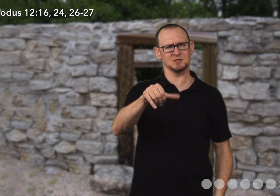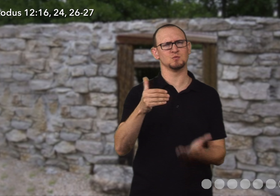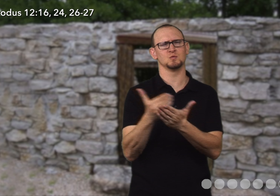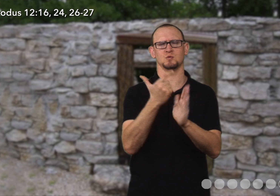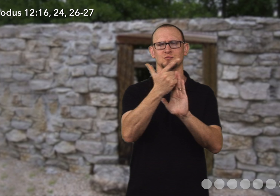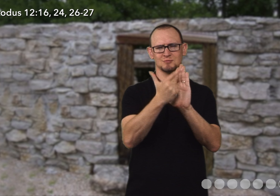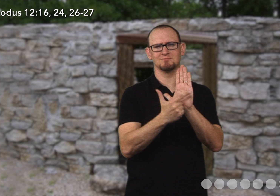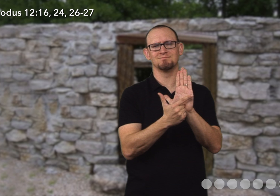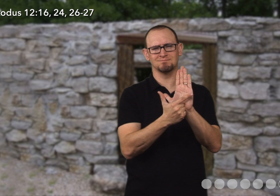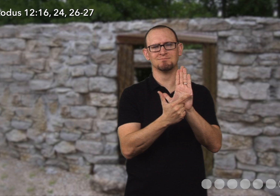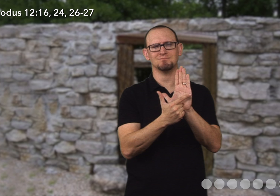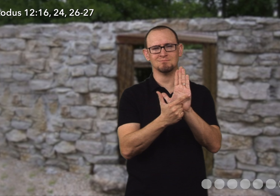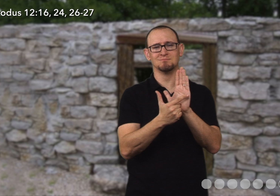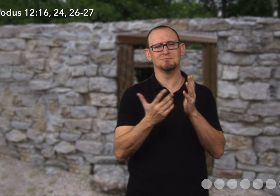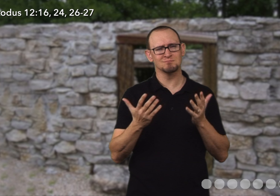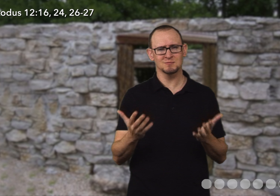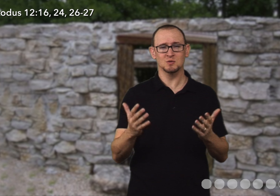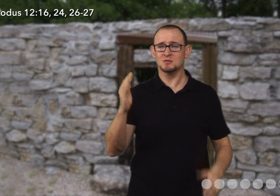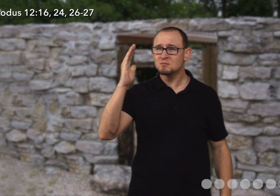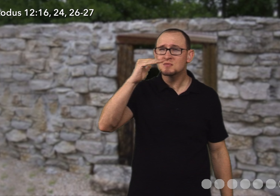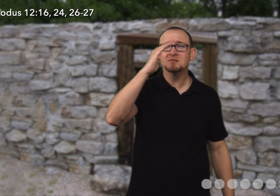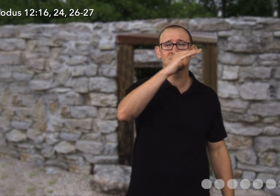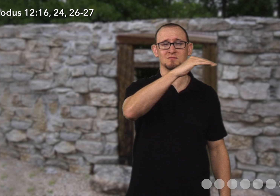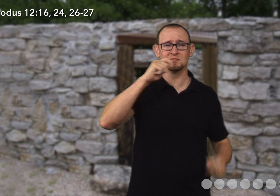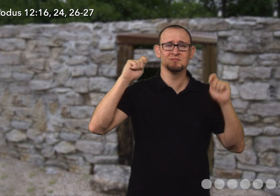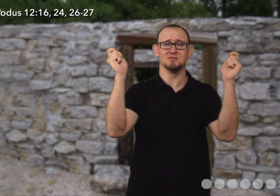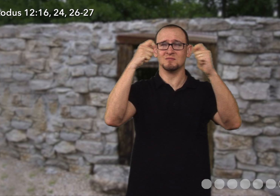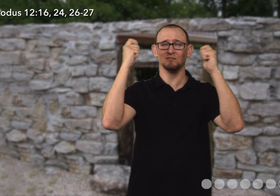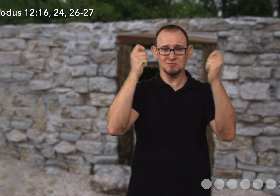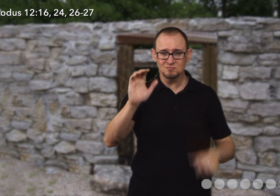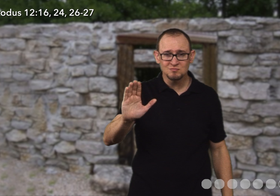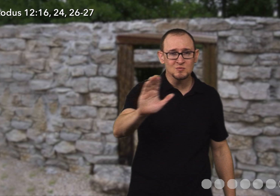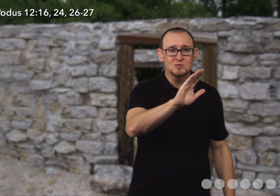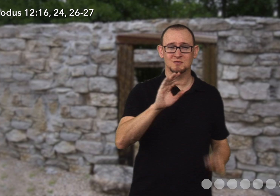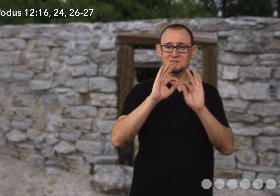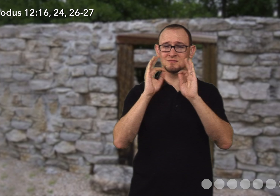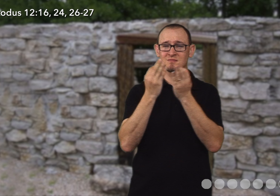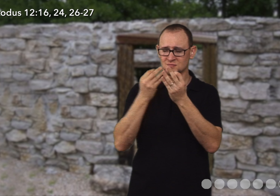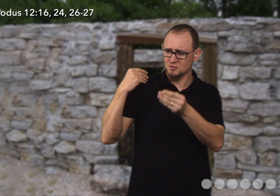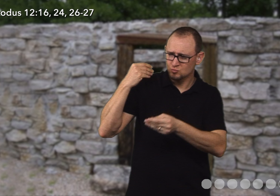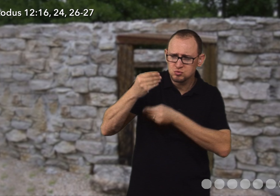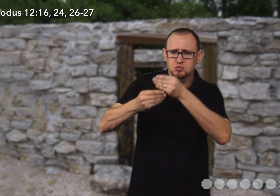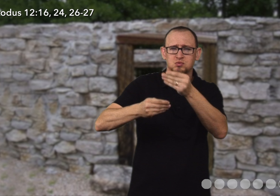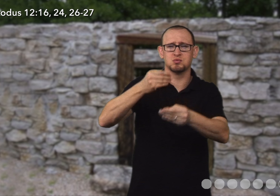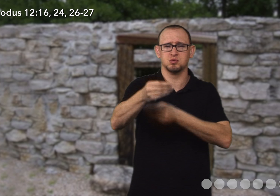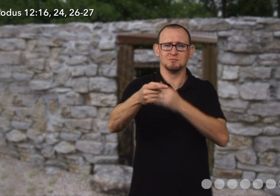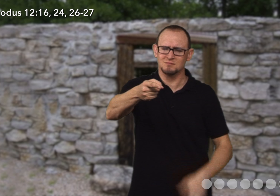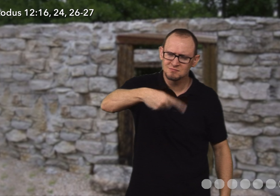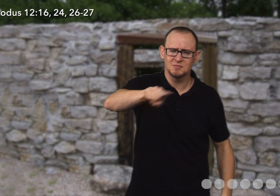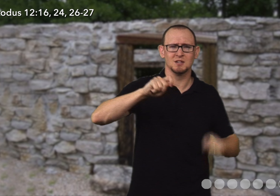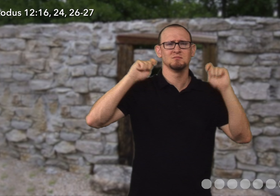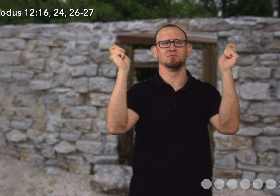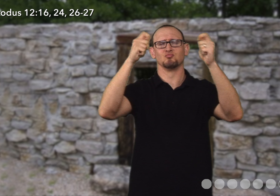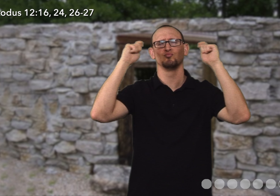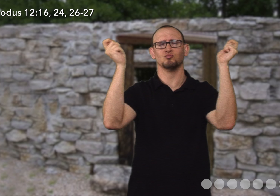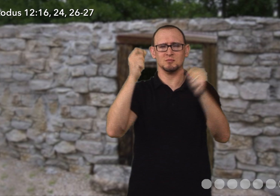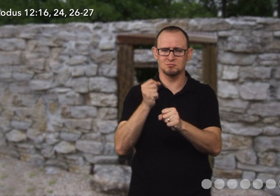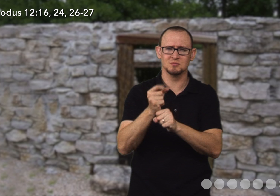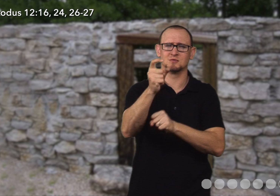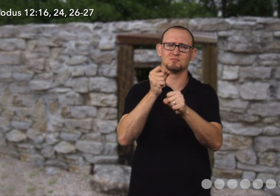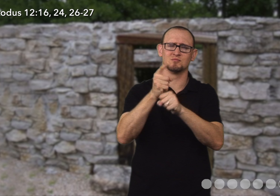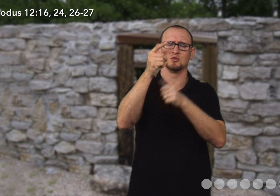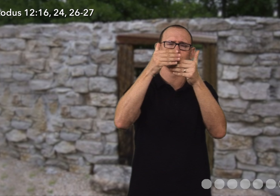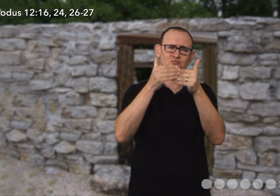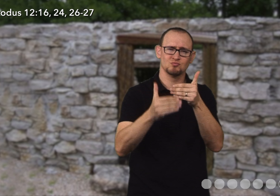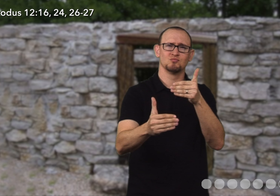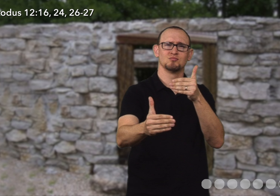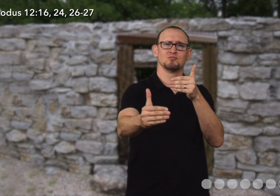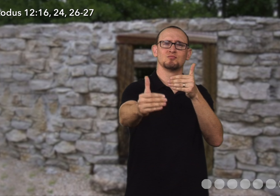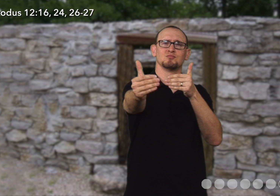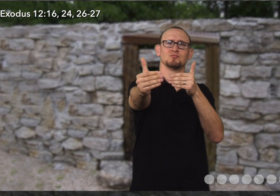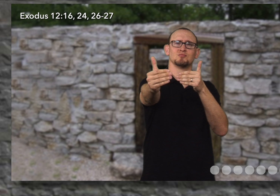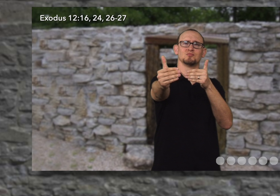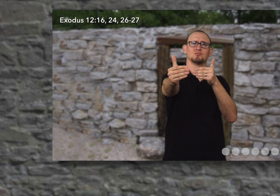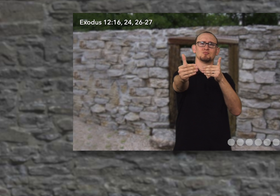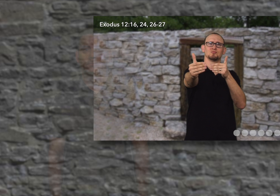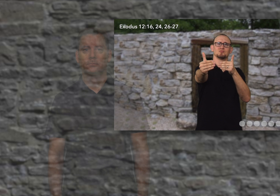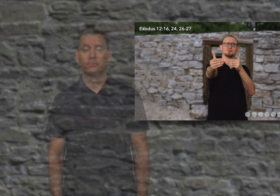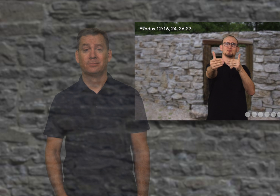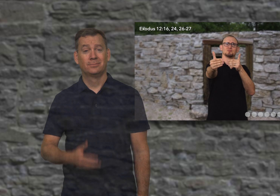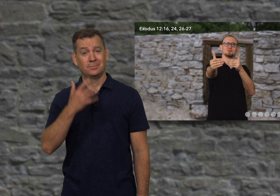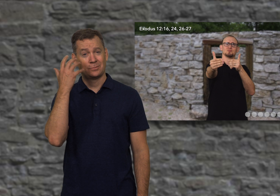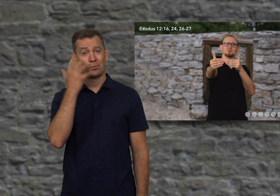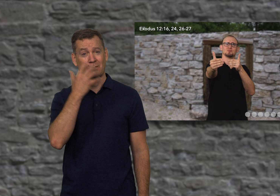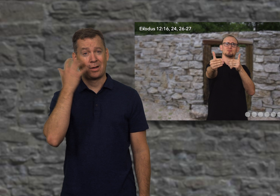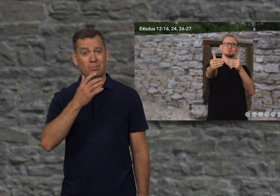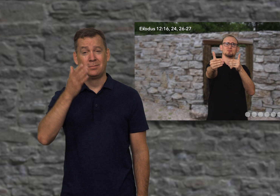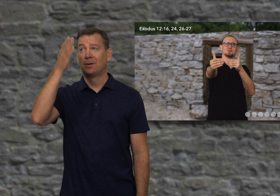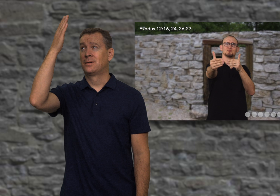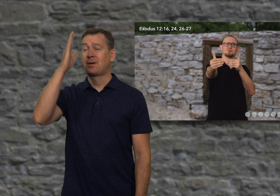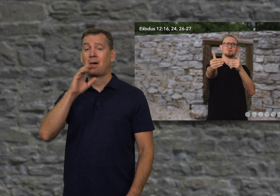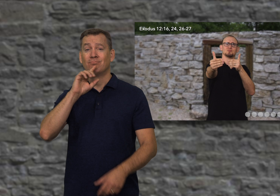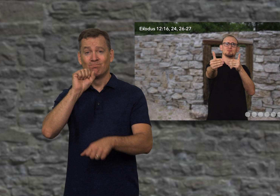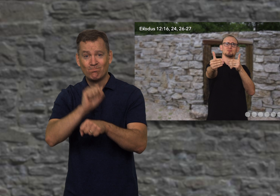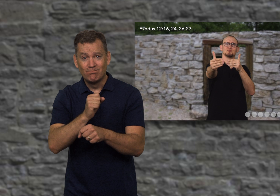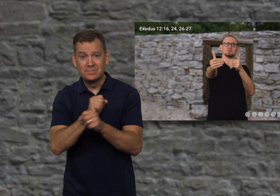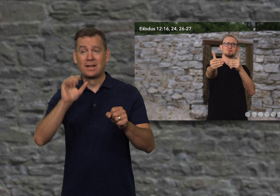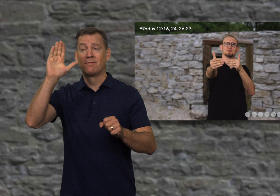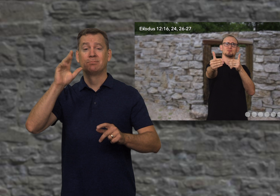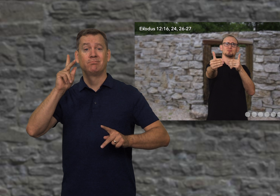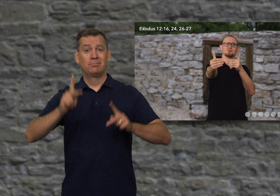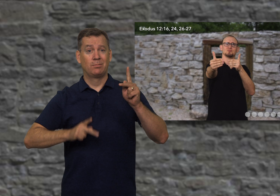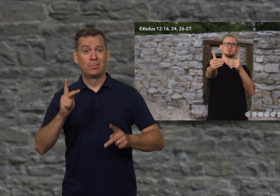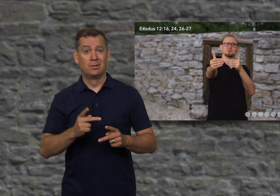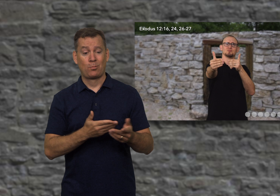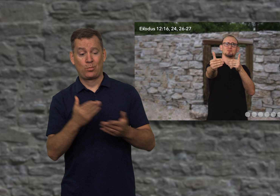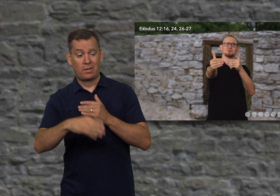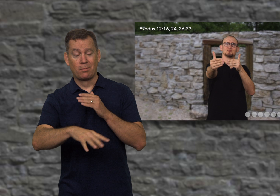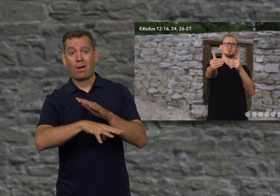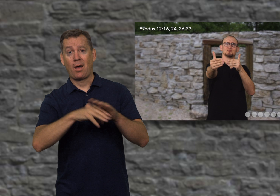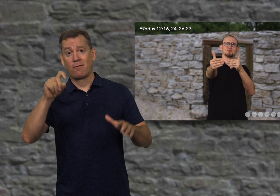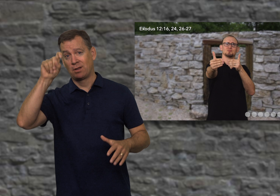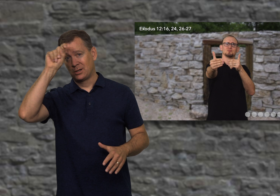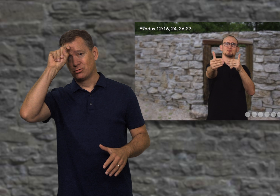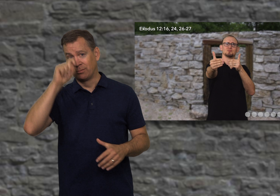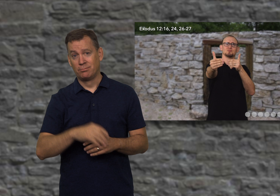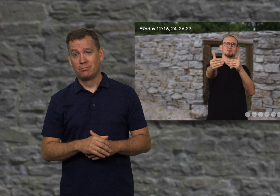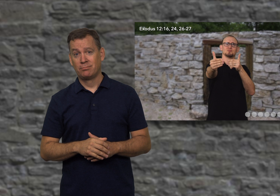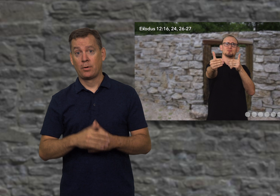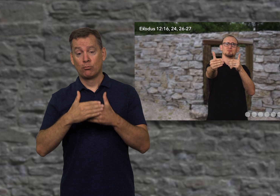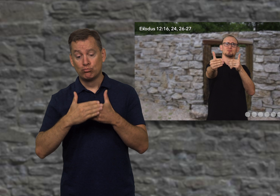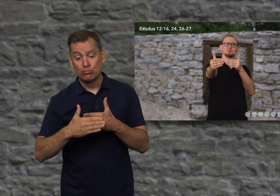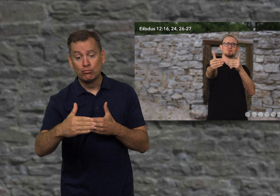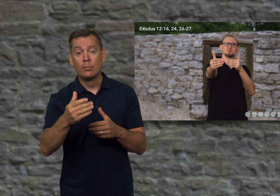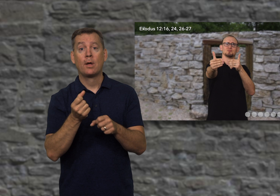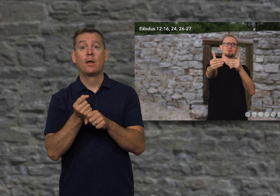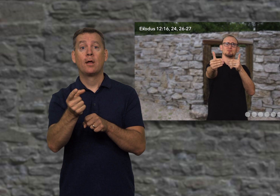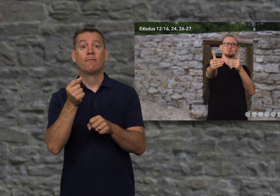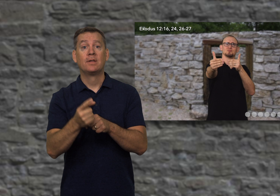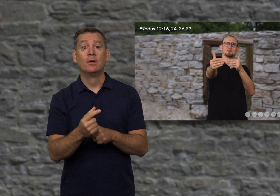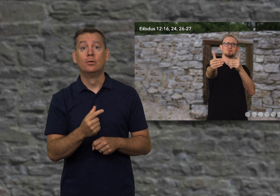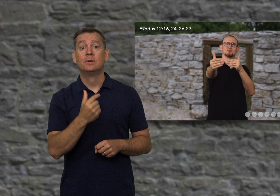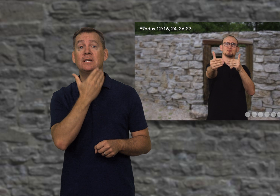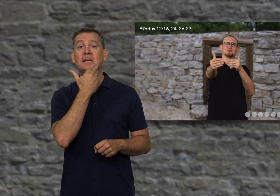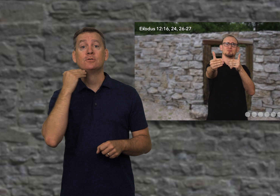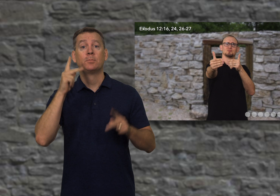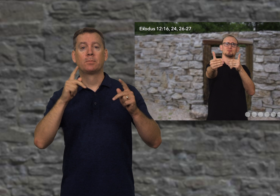When your children ask you, ‘What does this service mean to you?’